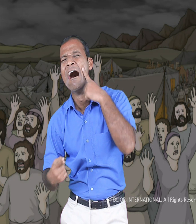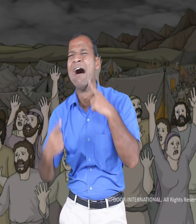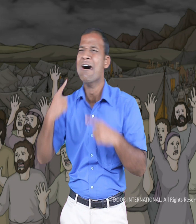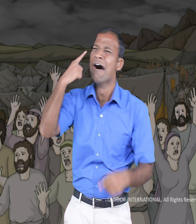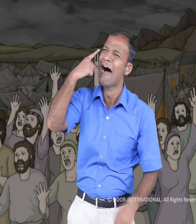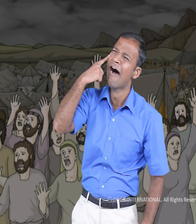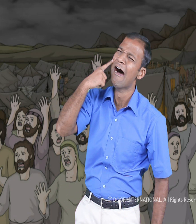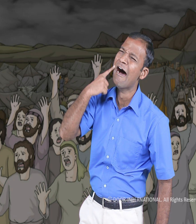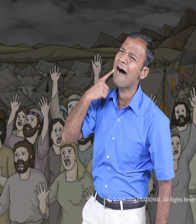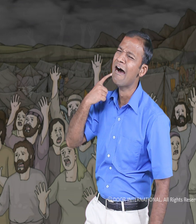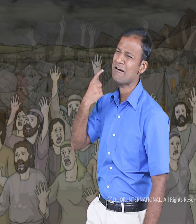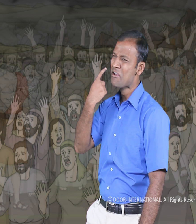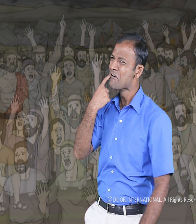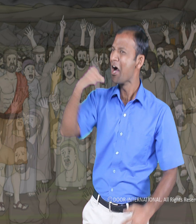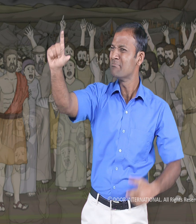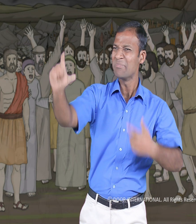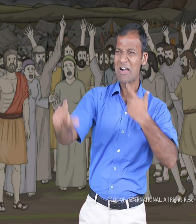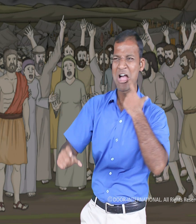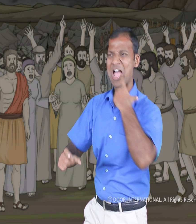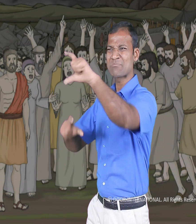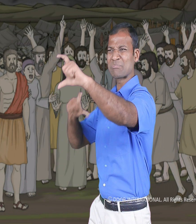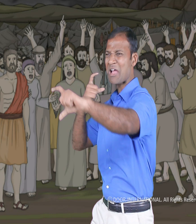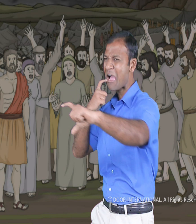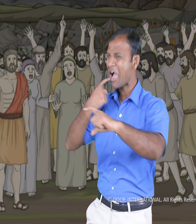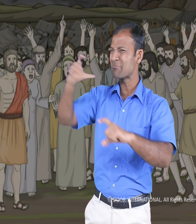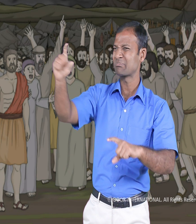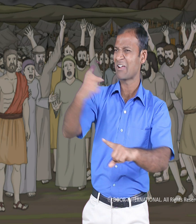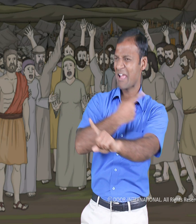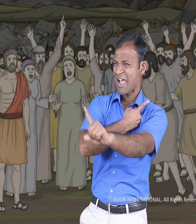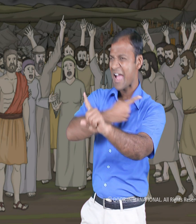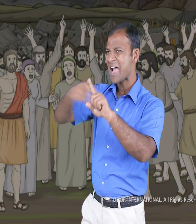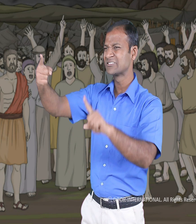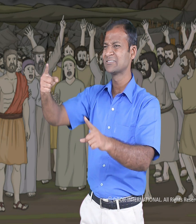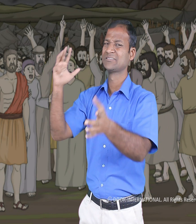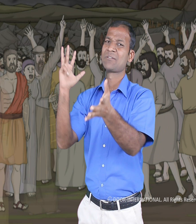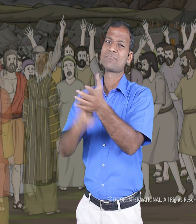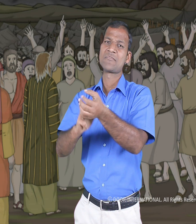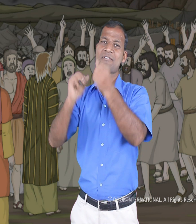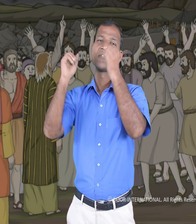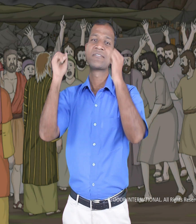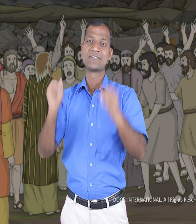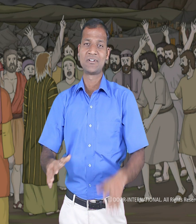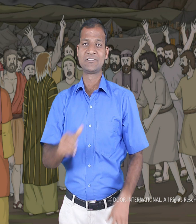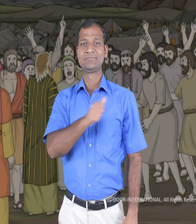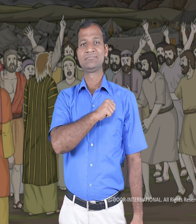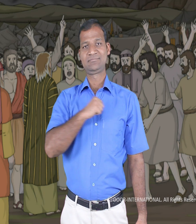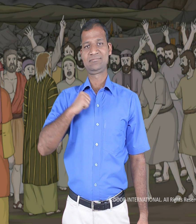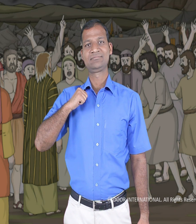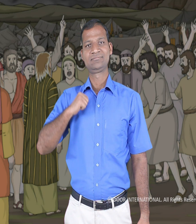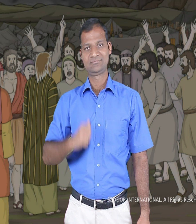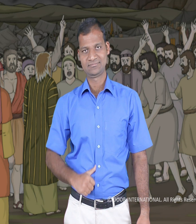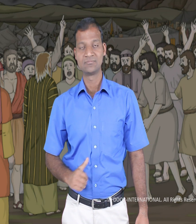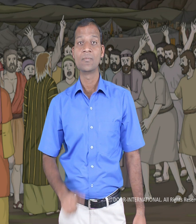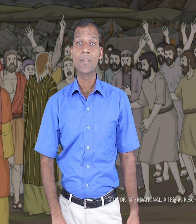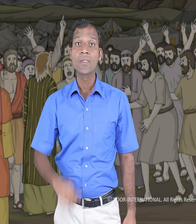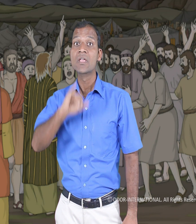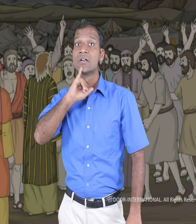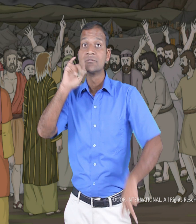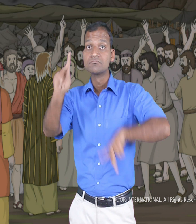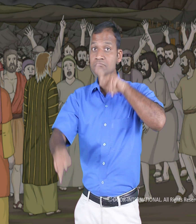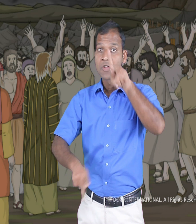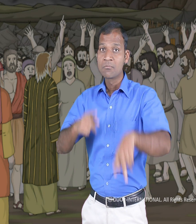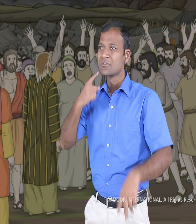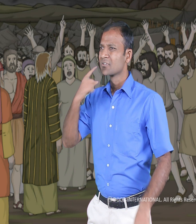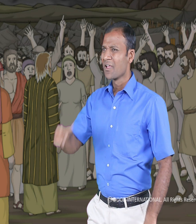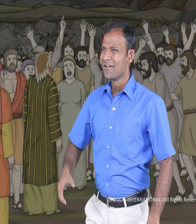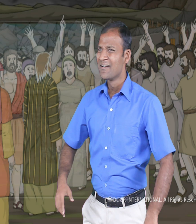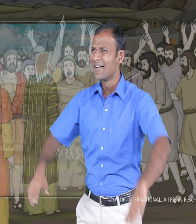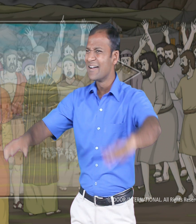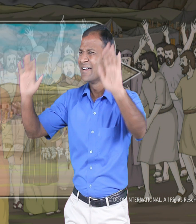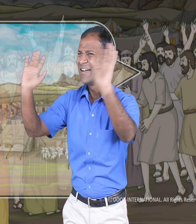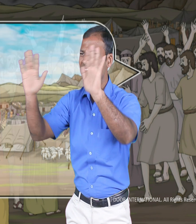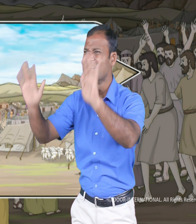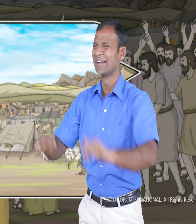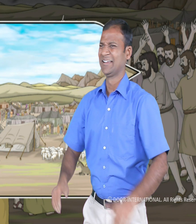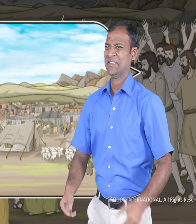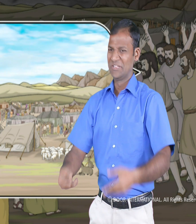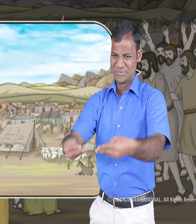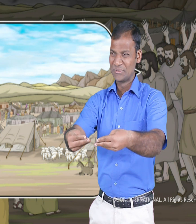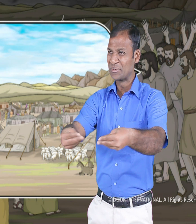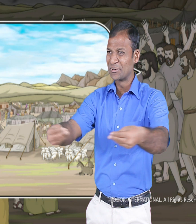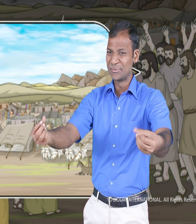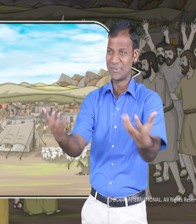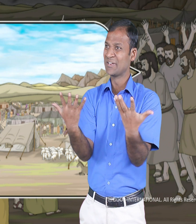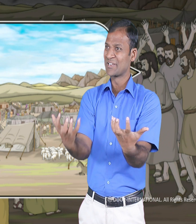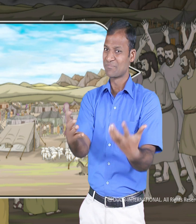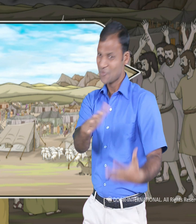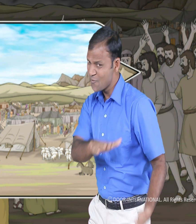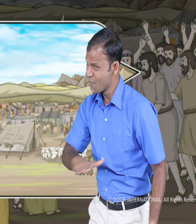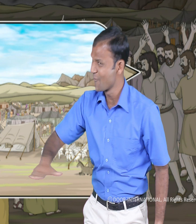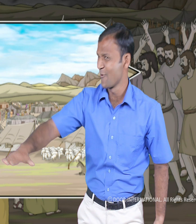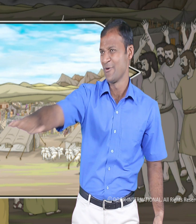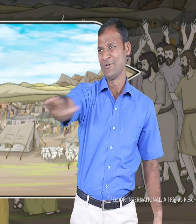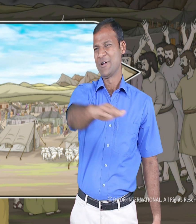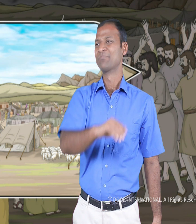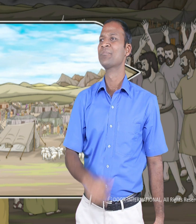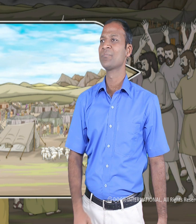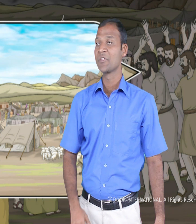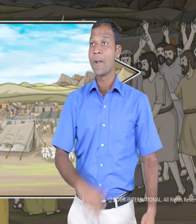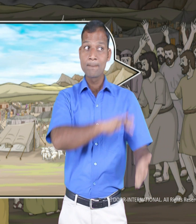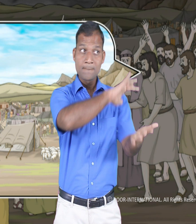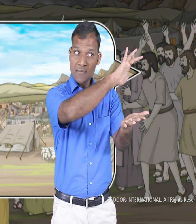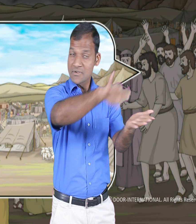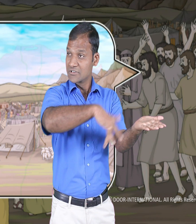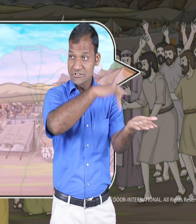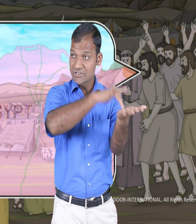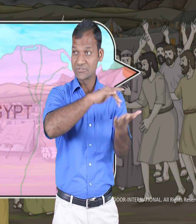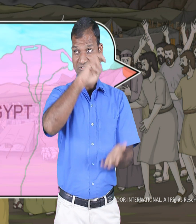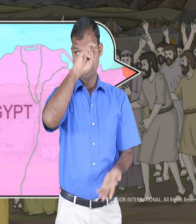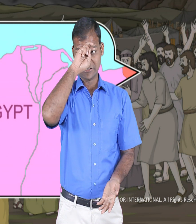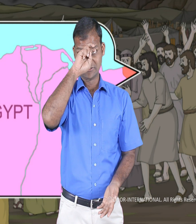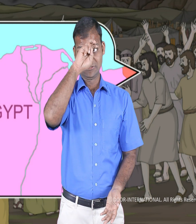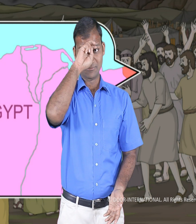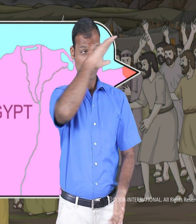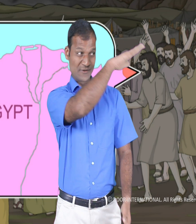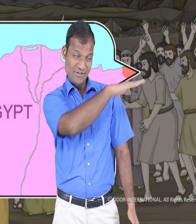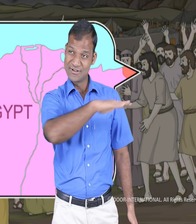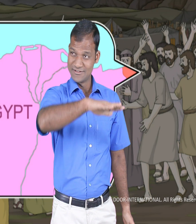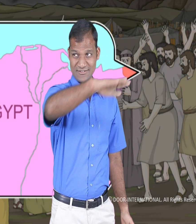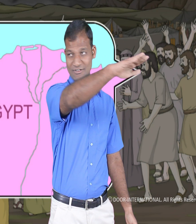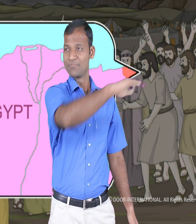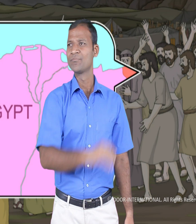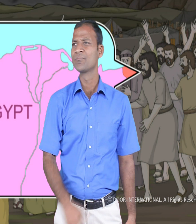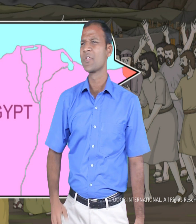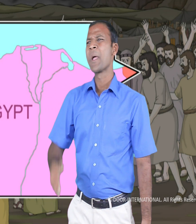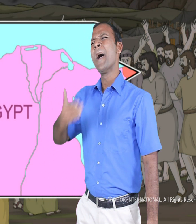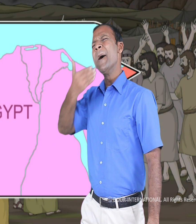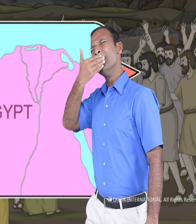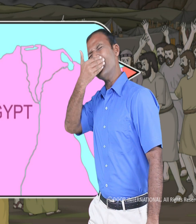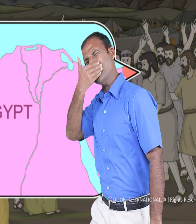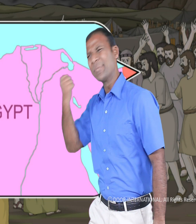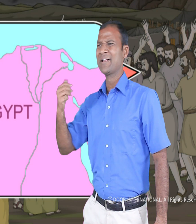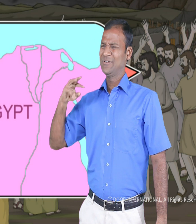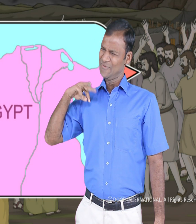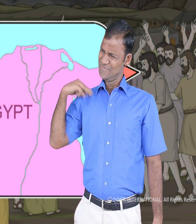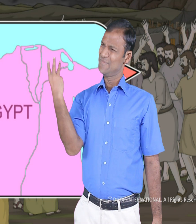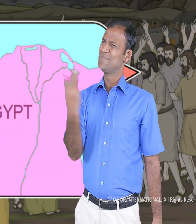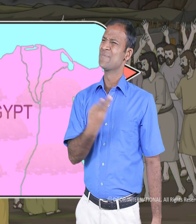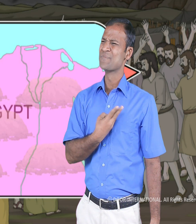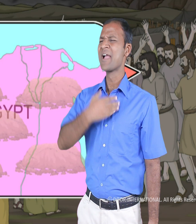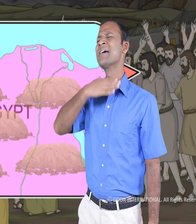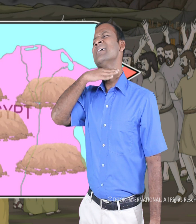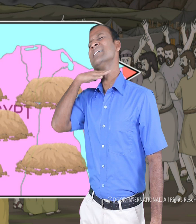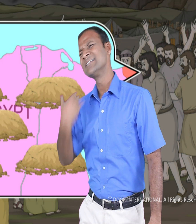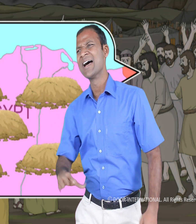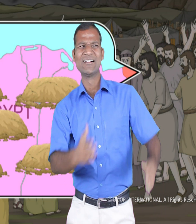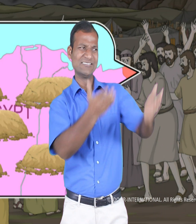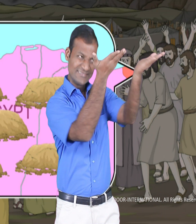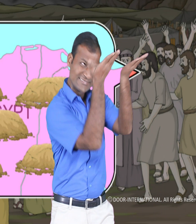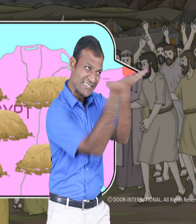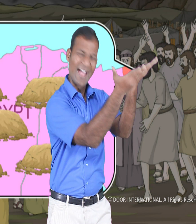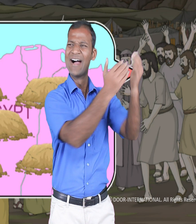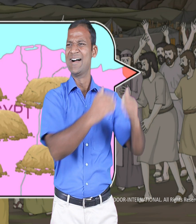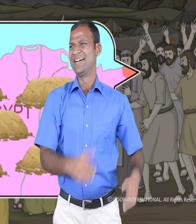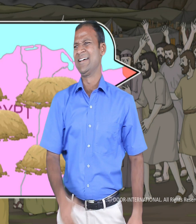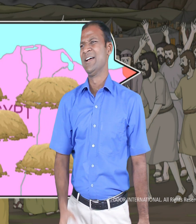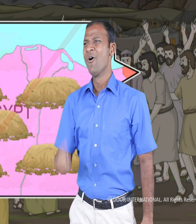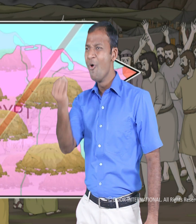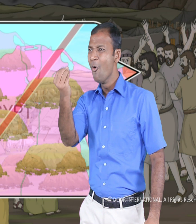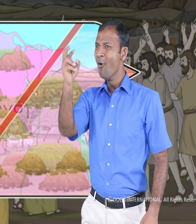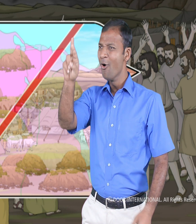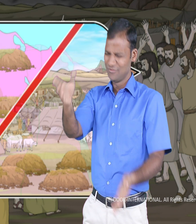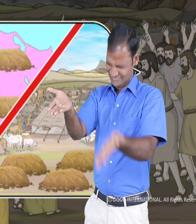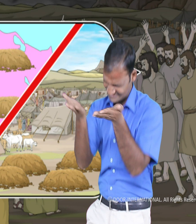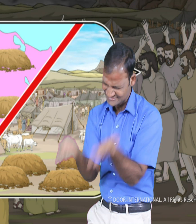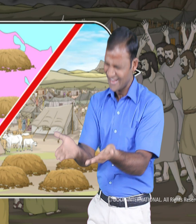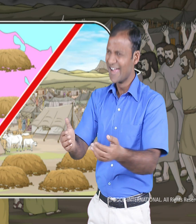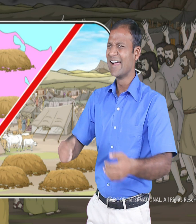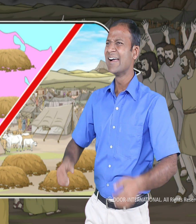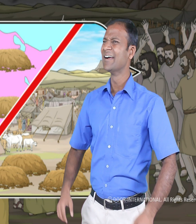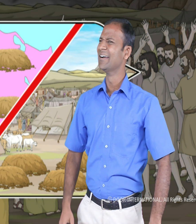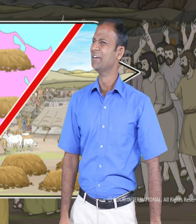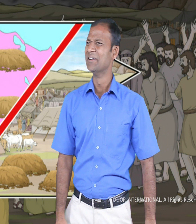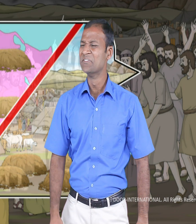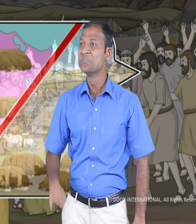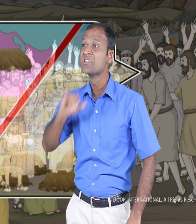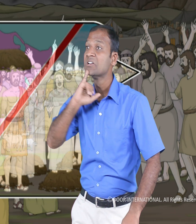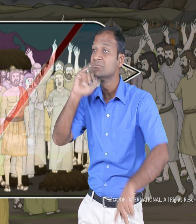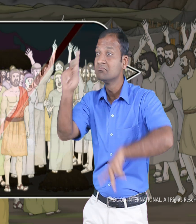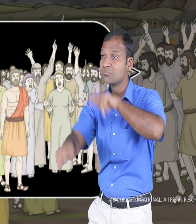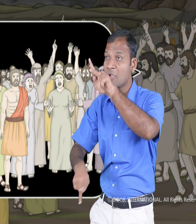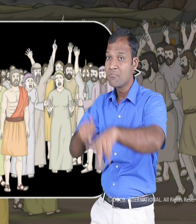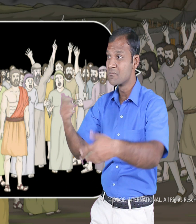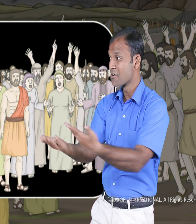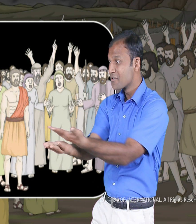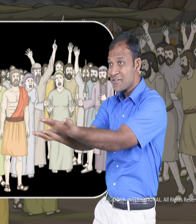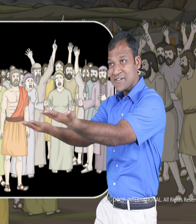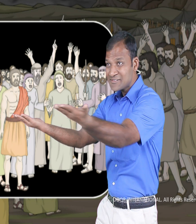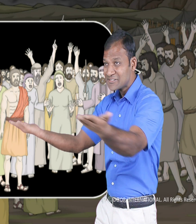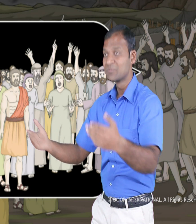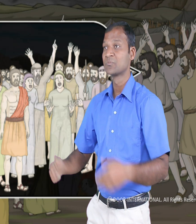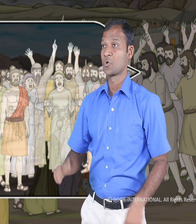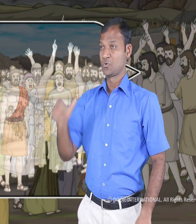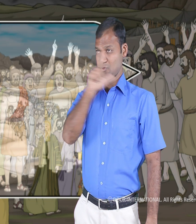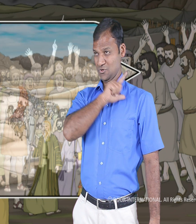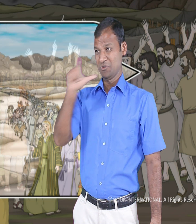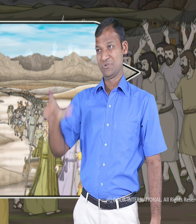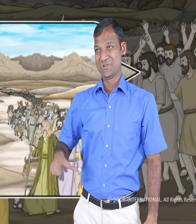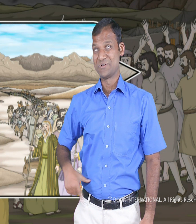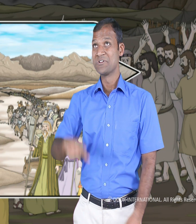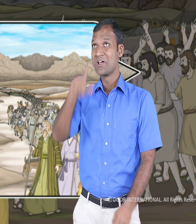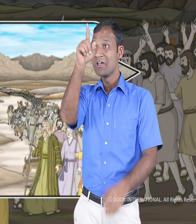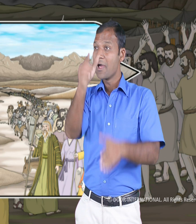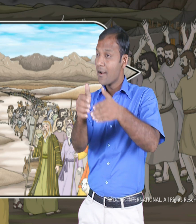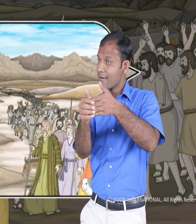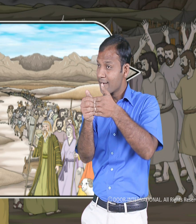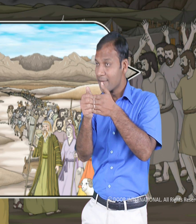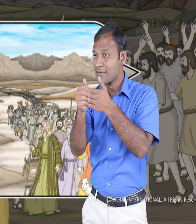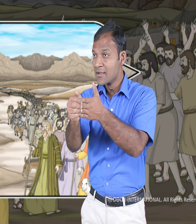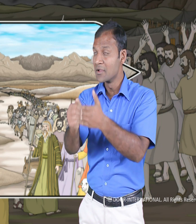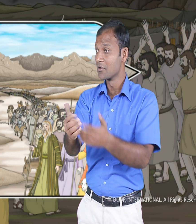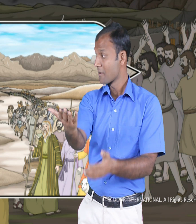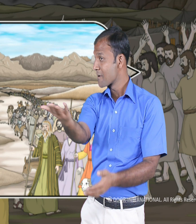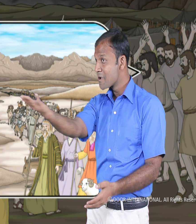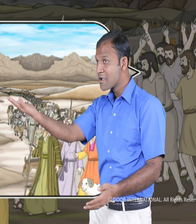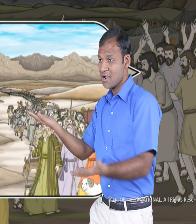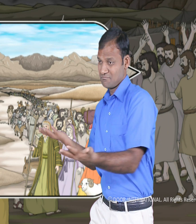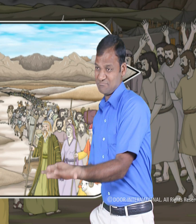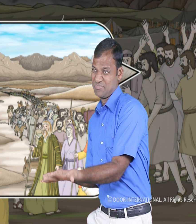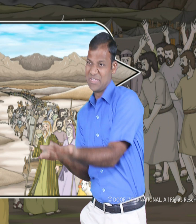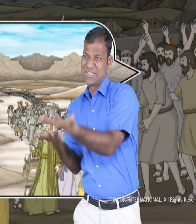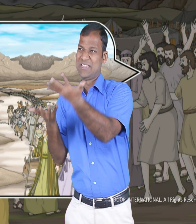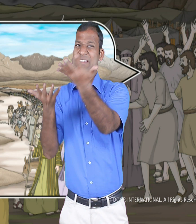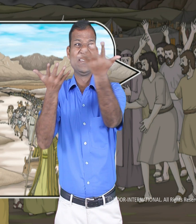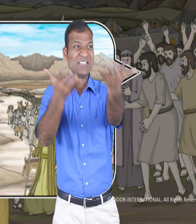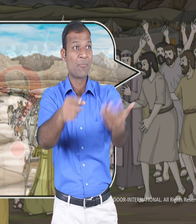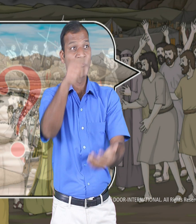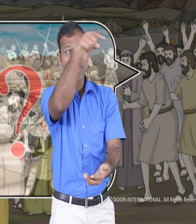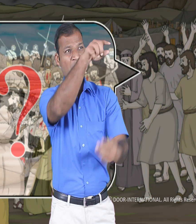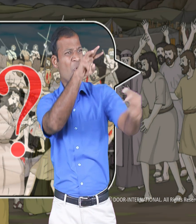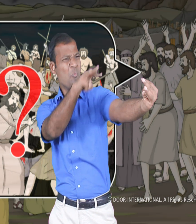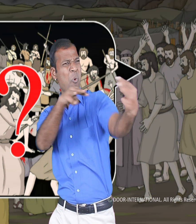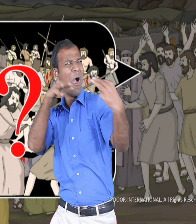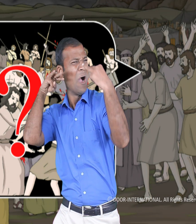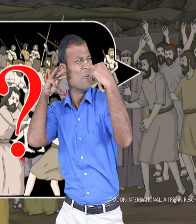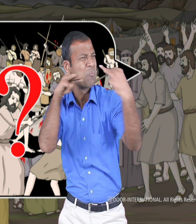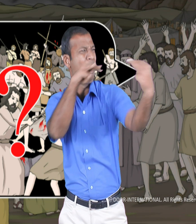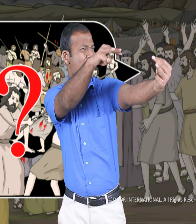All the Israelites grumbled against Moses and Aaron, and the whole congregation said to them, “If only we had died in the land of Egypt, or if only we had died in this wilderness!